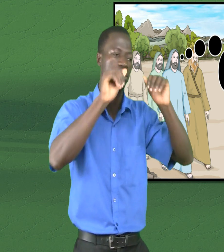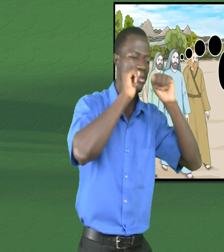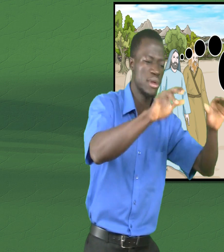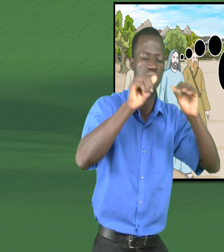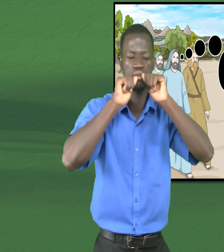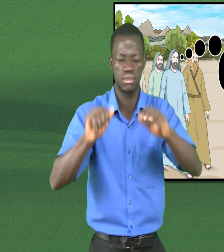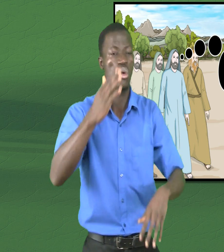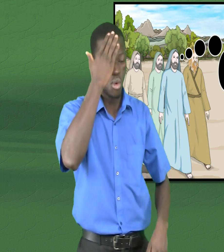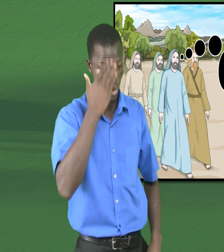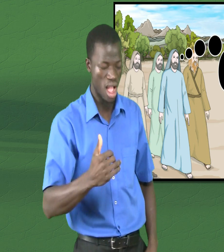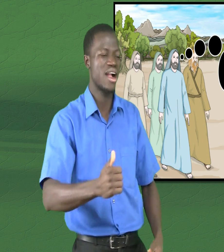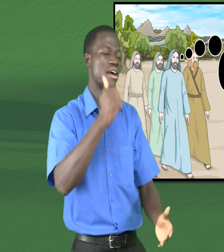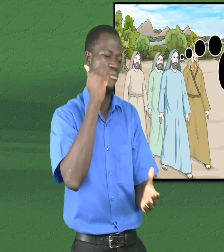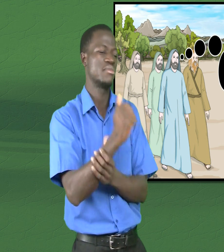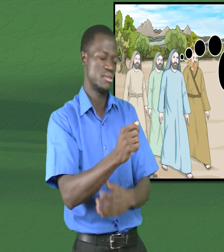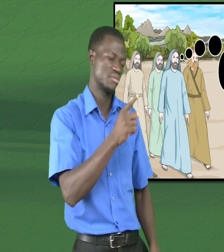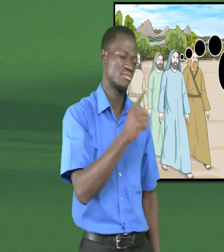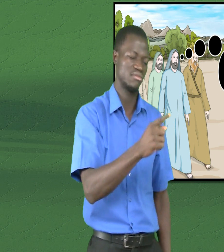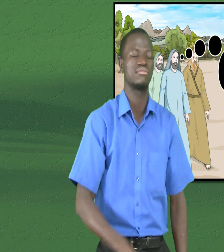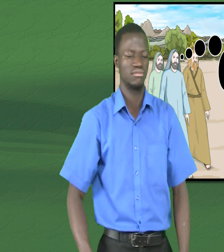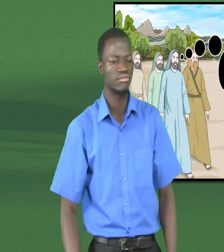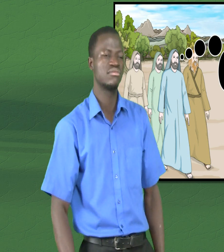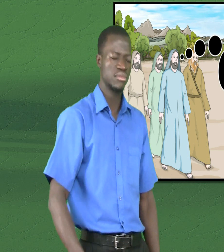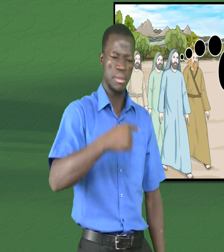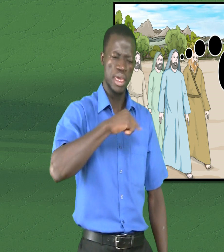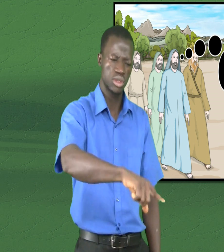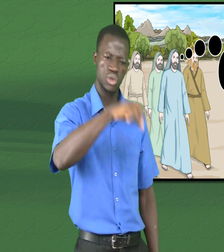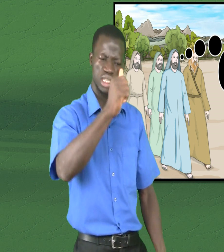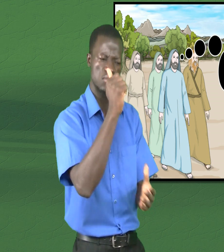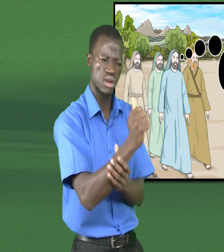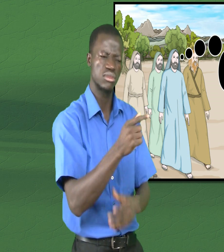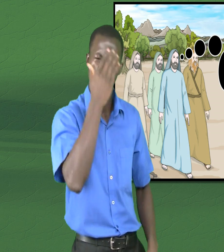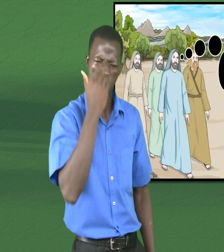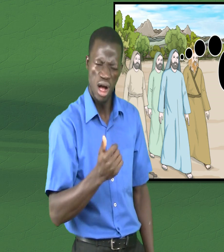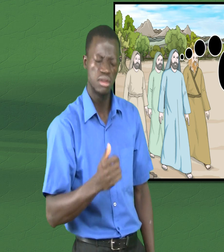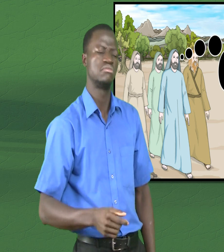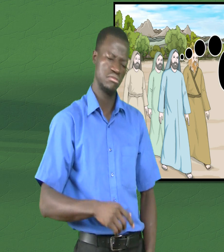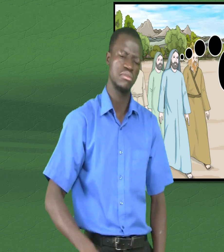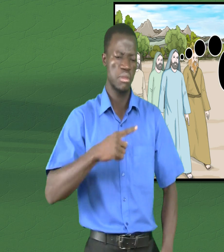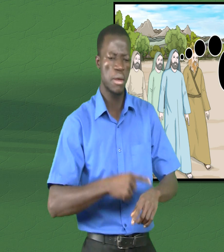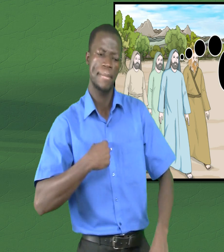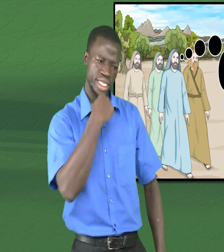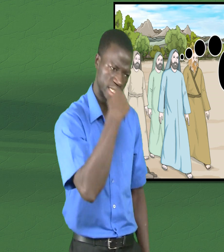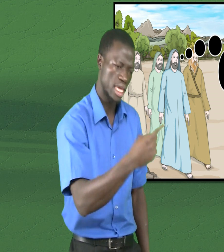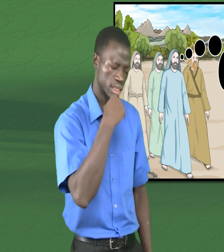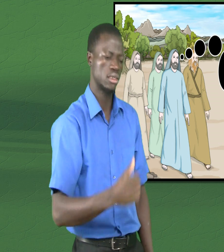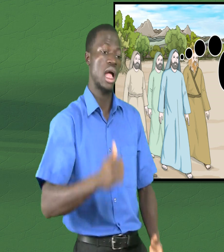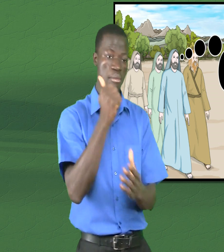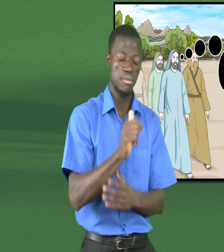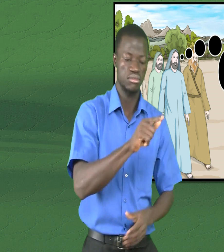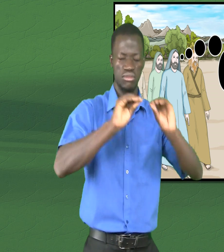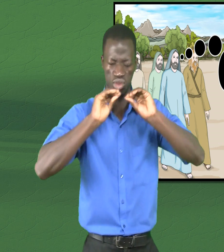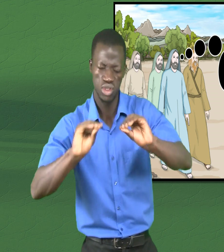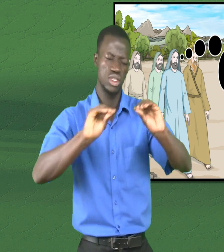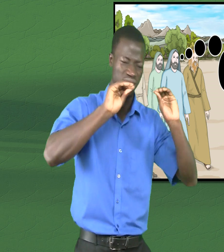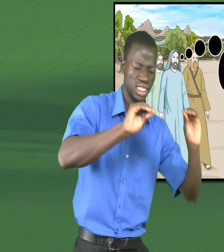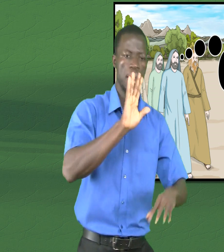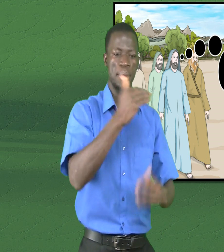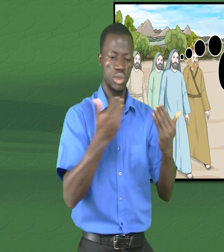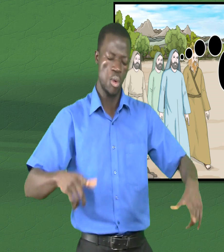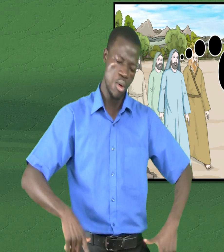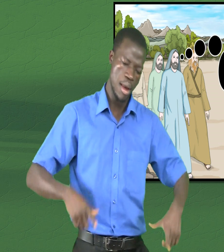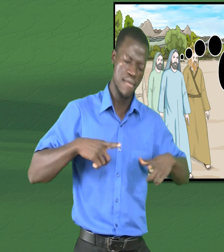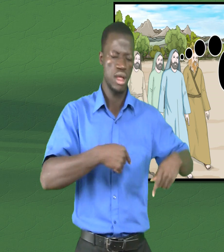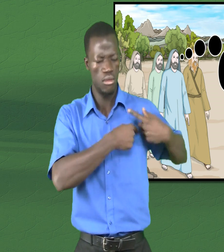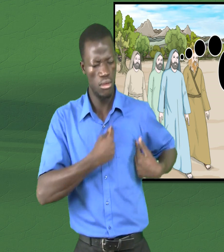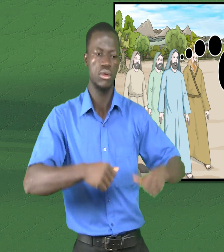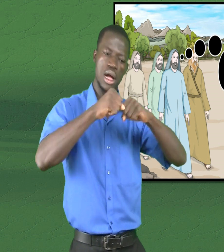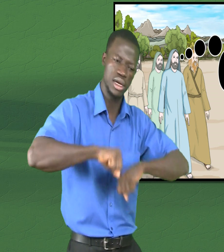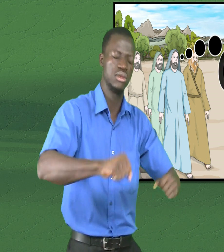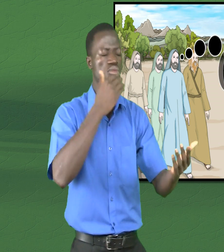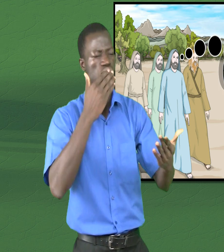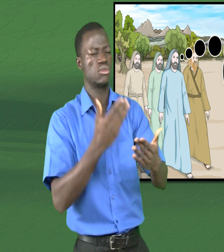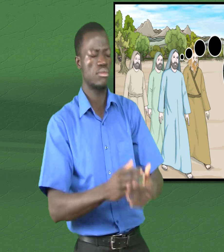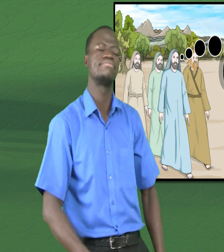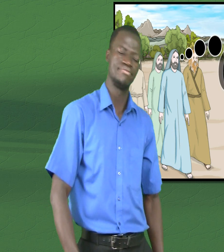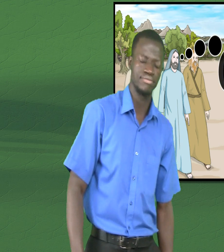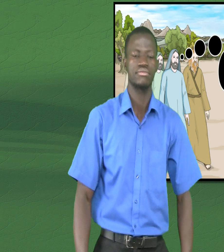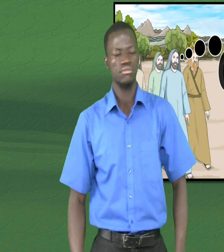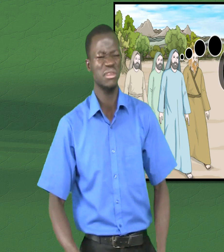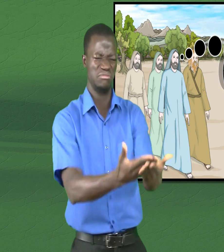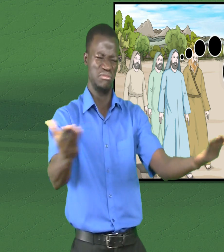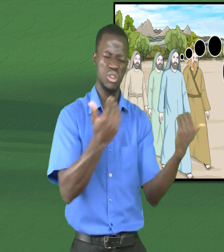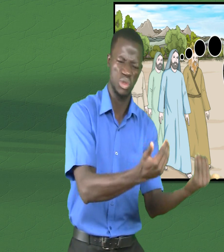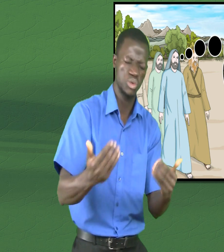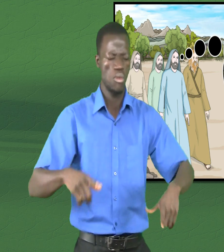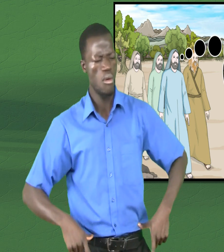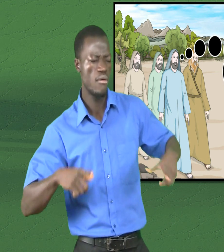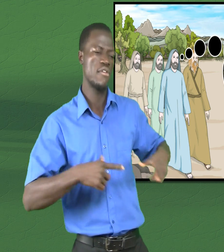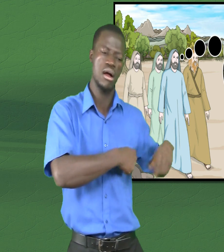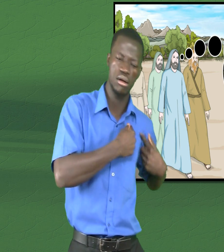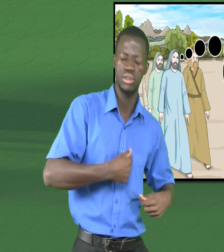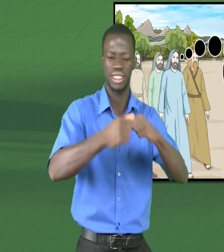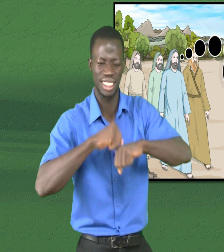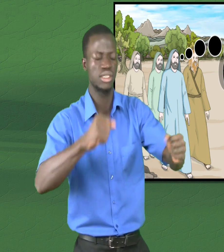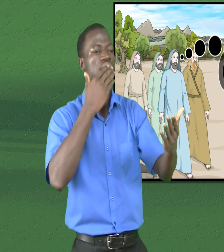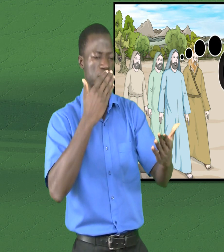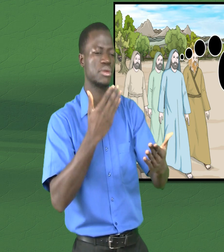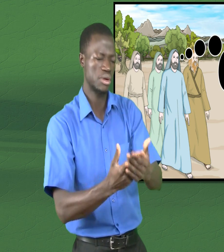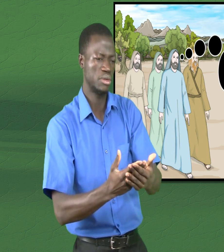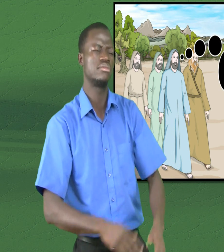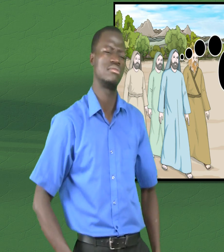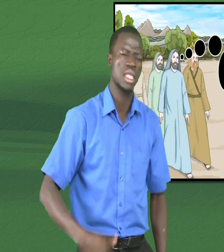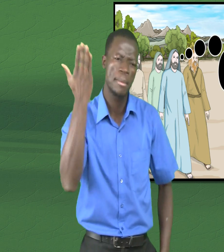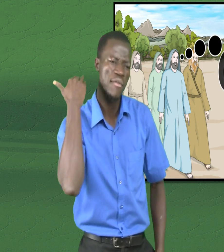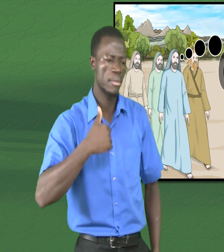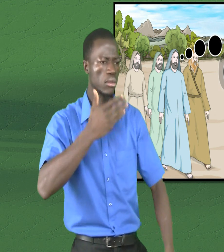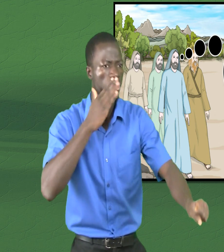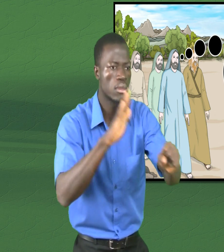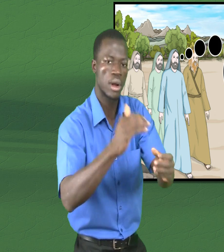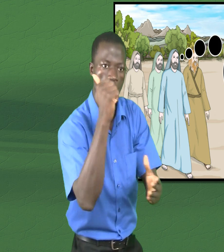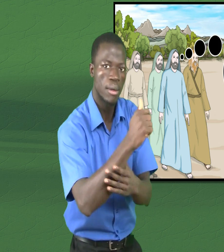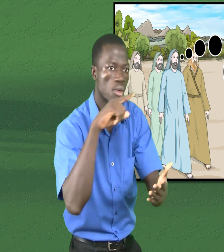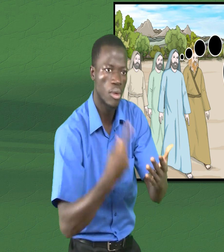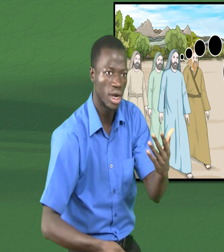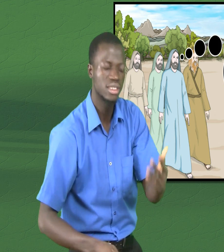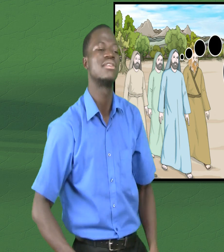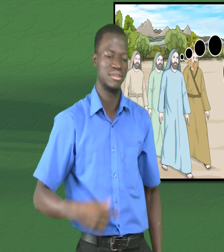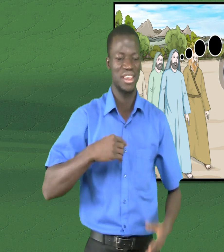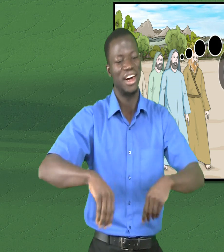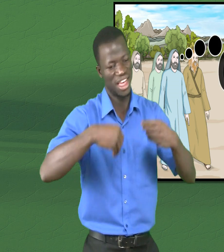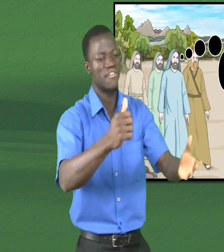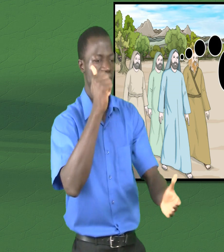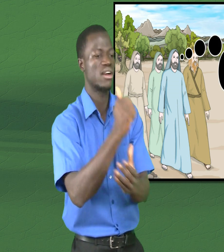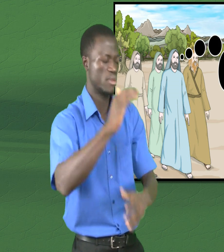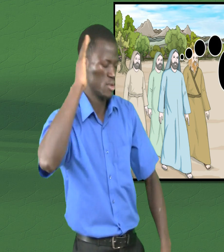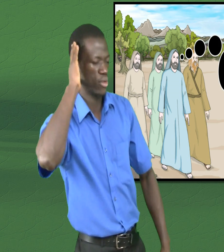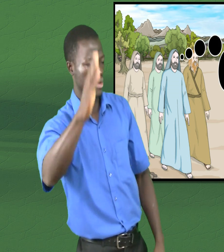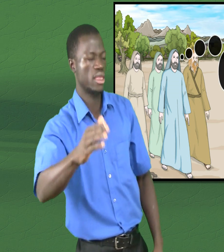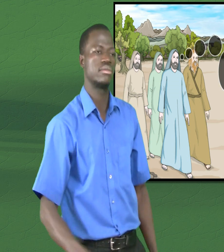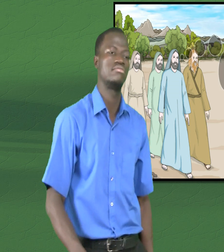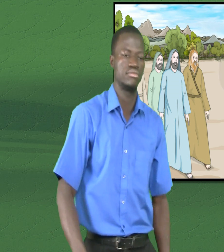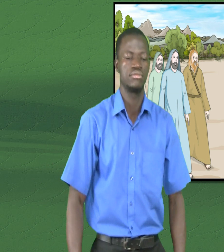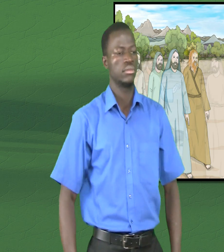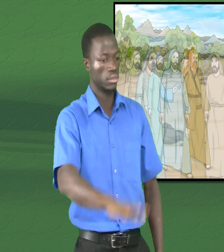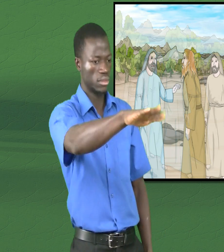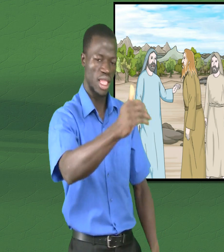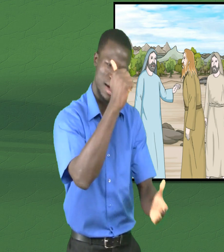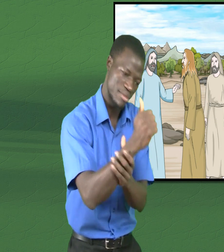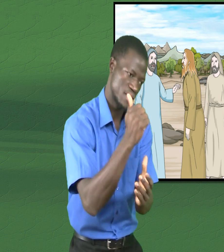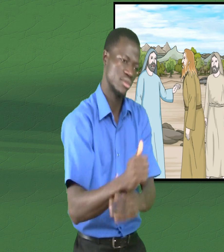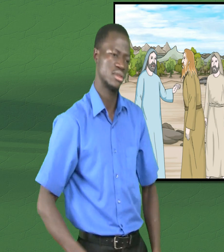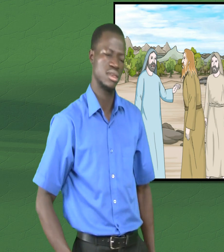For I have chosen him, so that he will command his children and his household after him to keep the way of the LORD by doing what is right and just, in order that the LORD may bring upon Abraham what He has promised.”